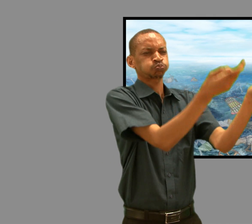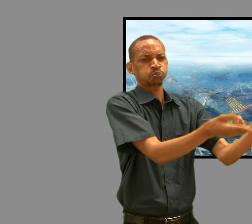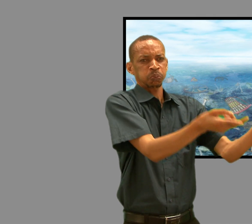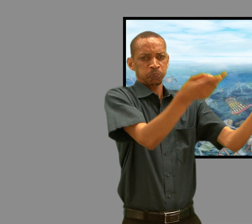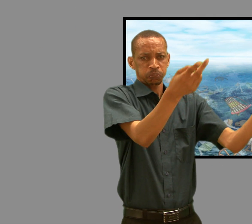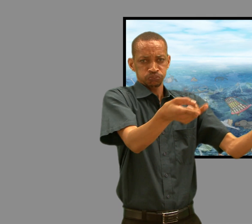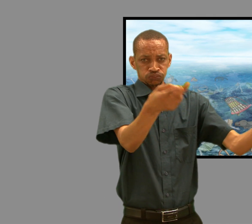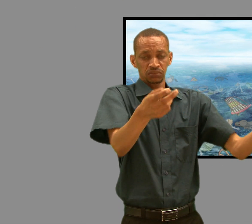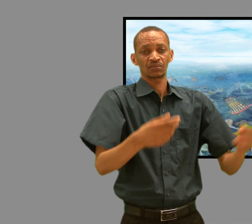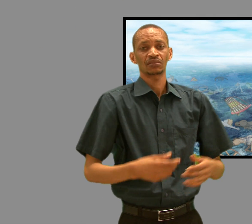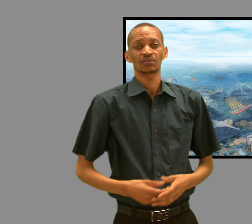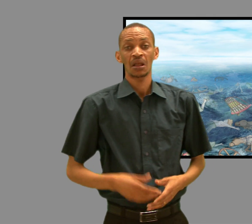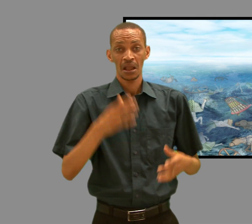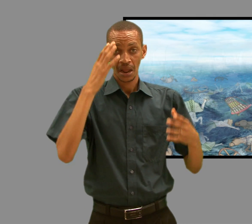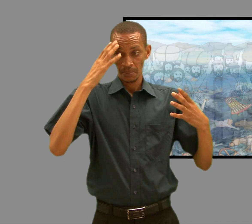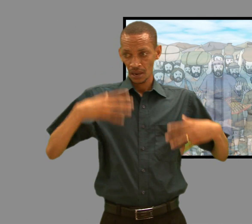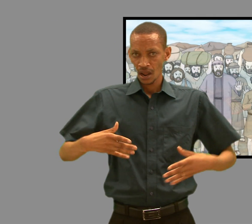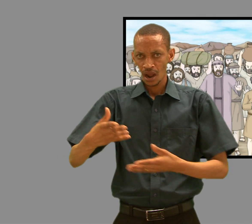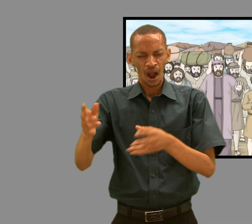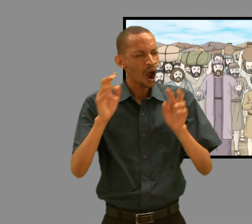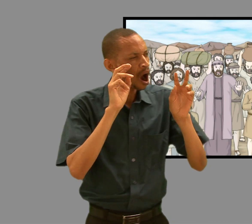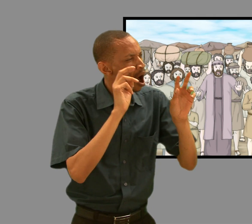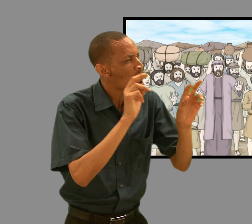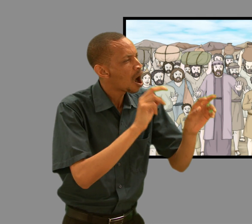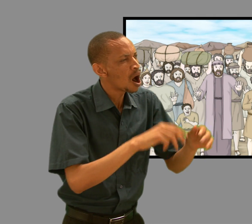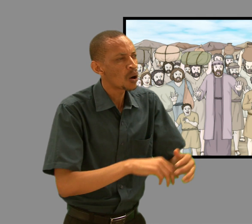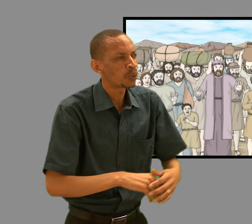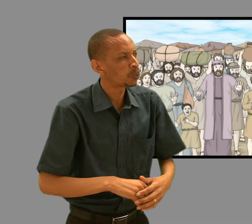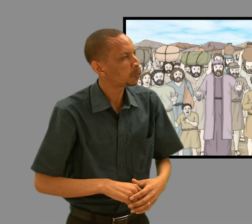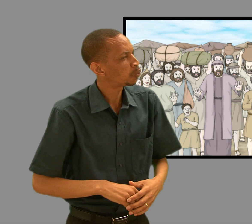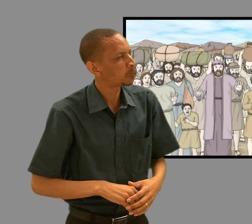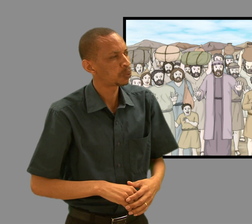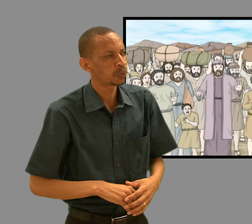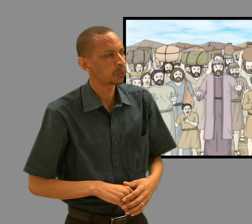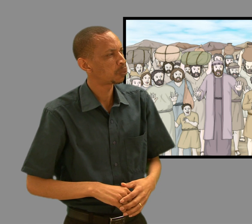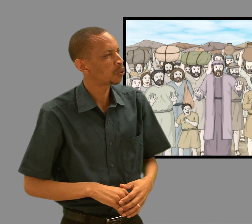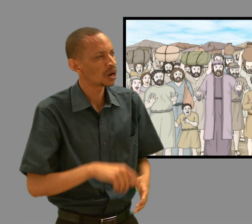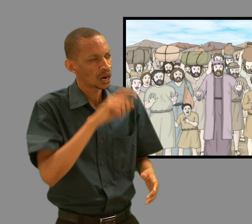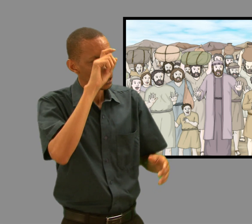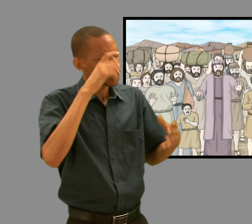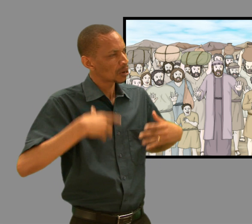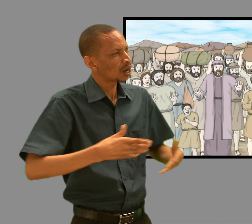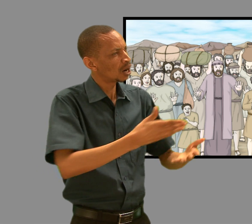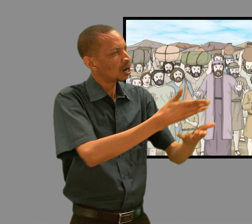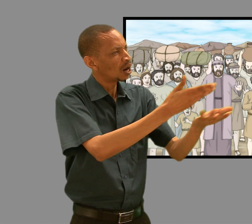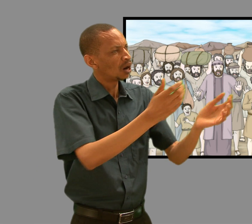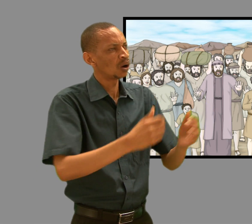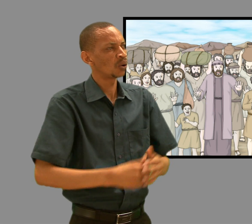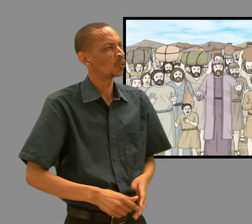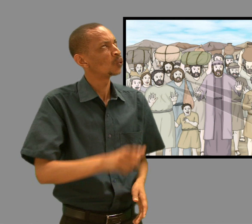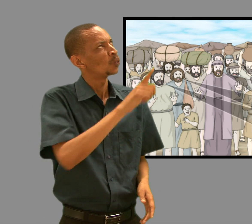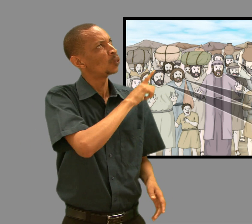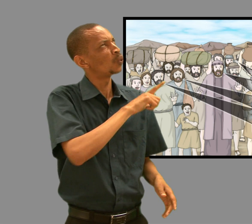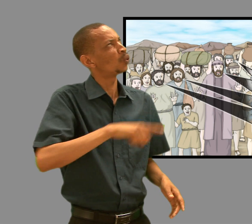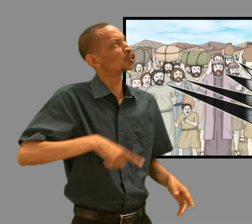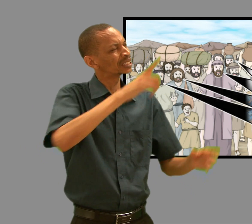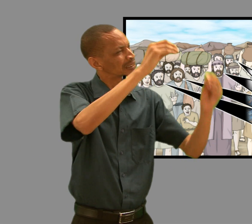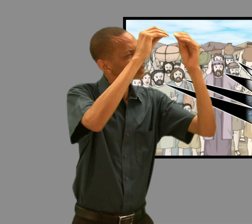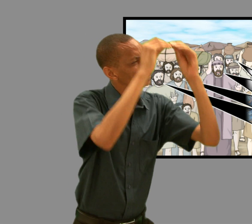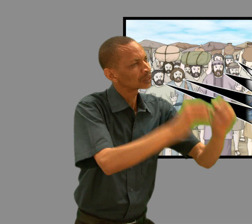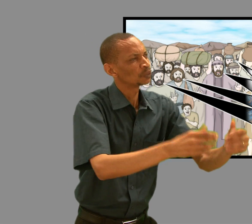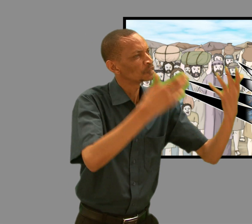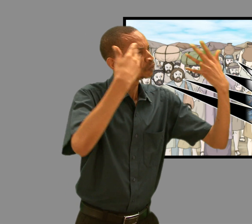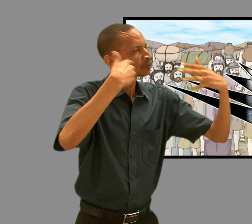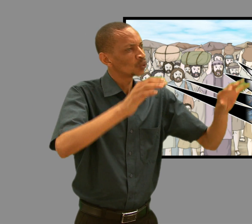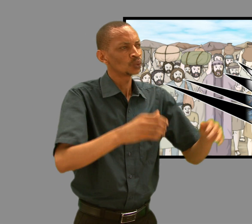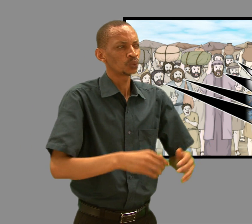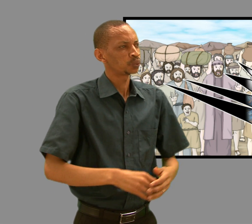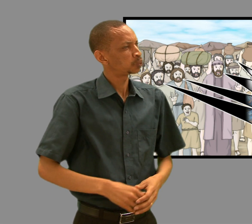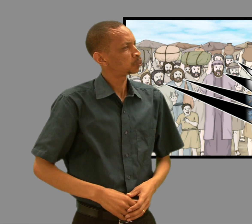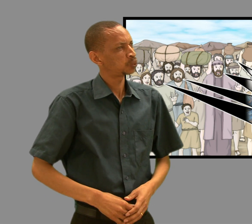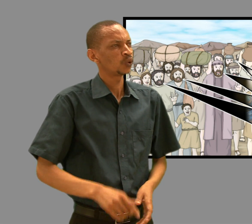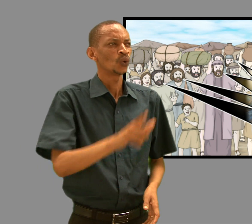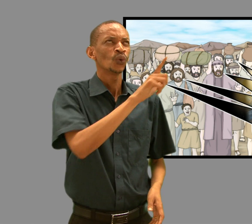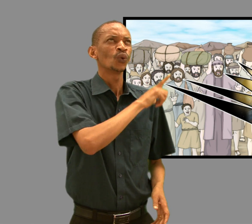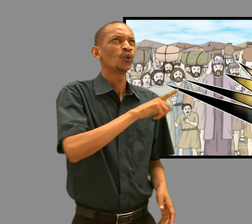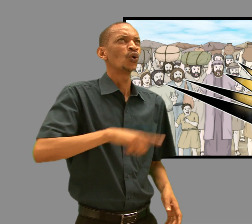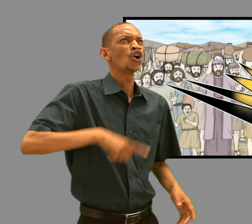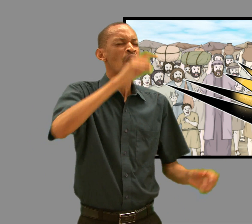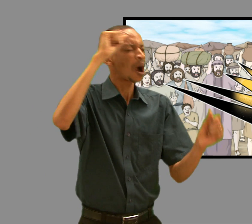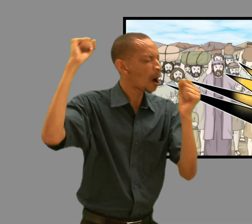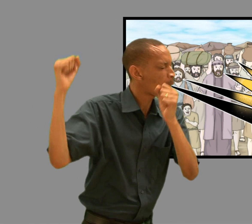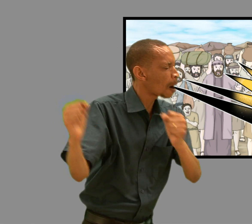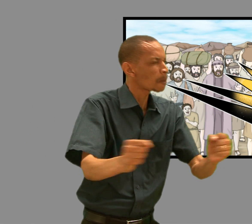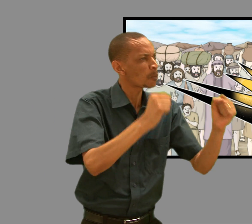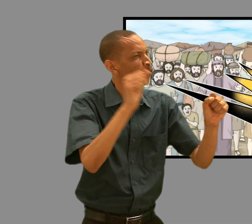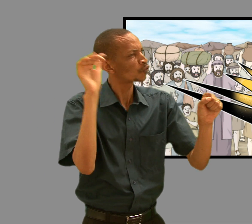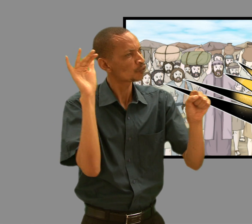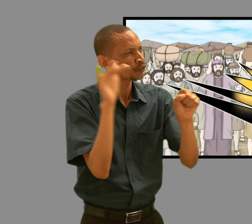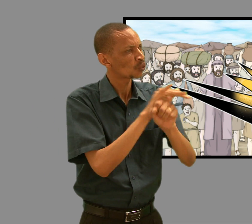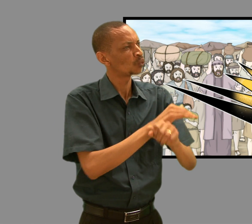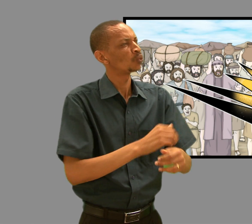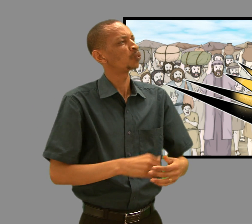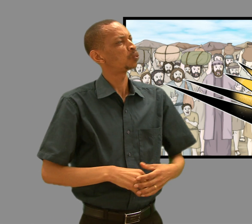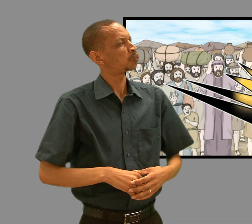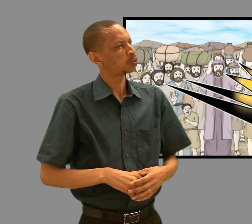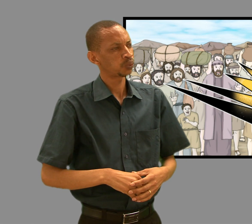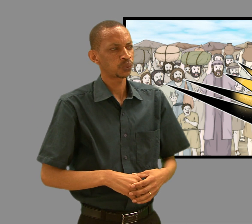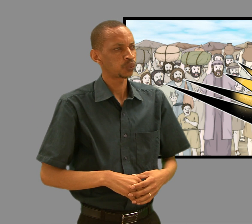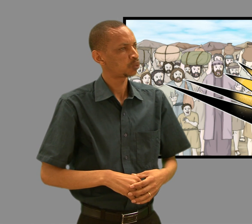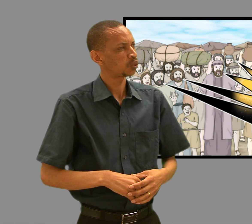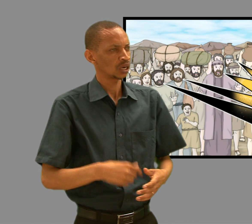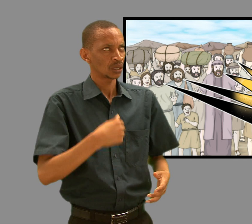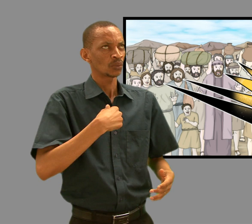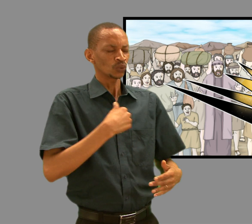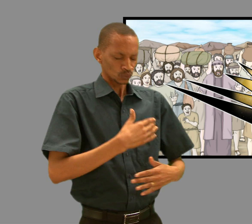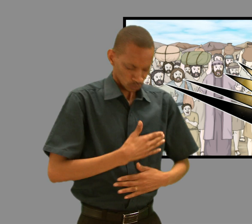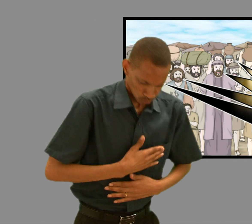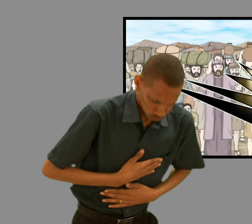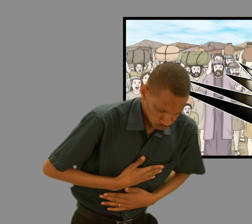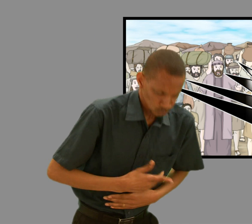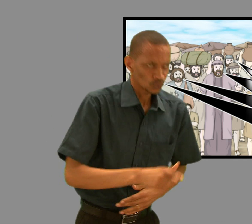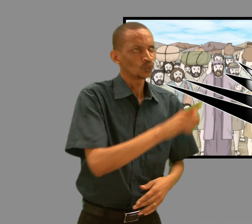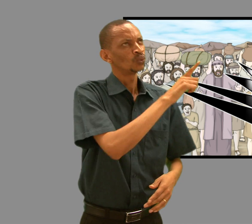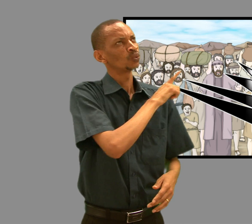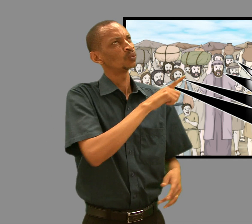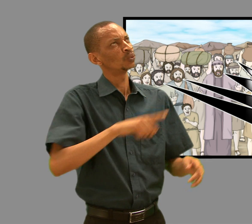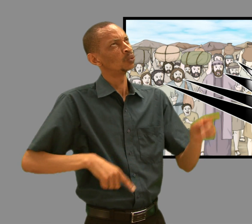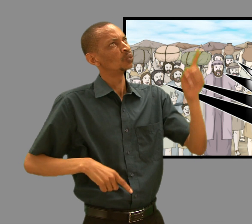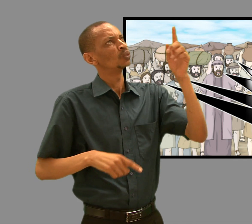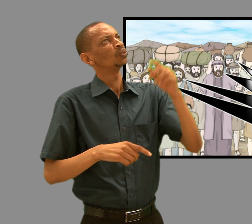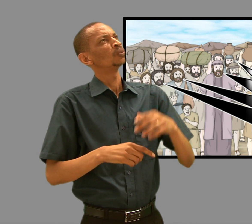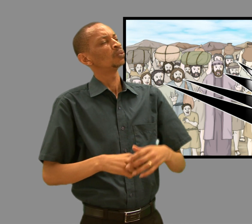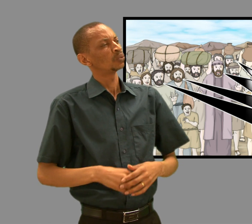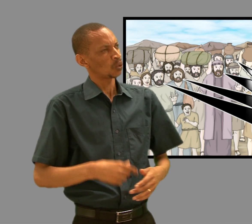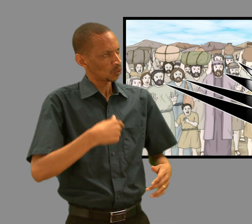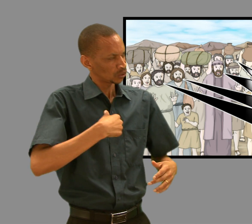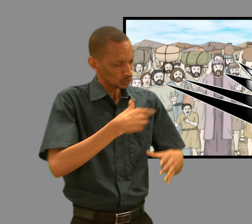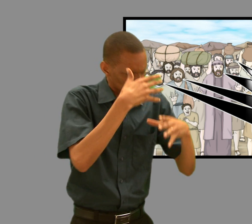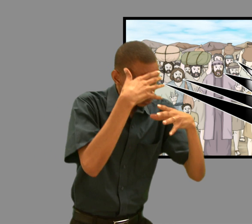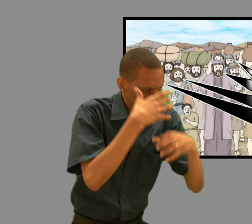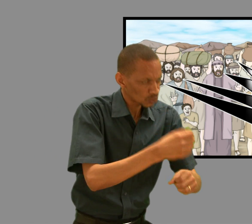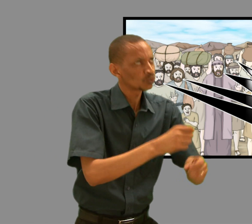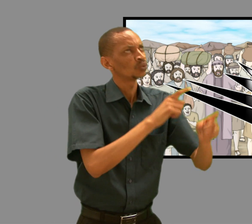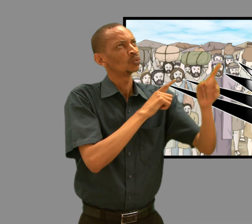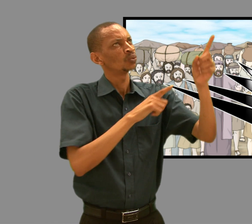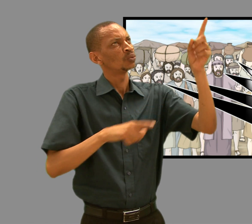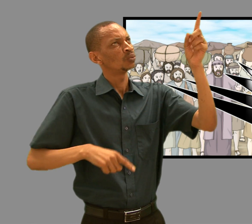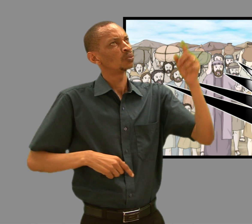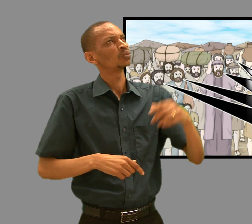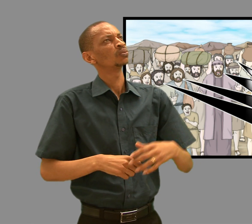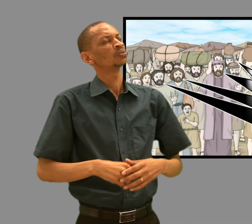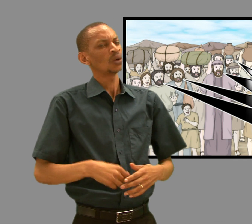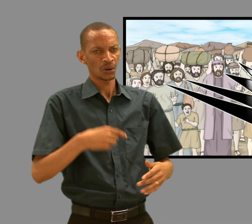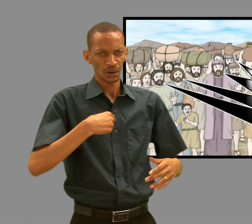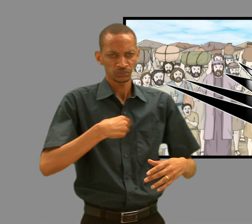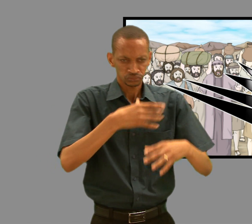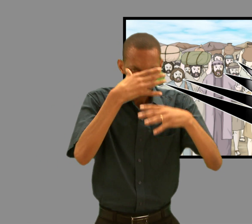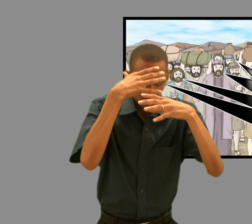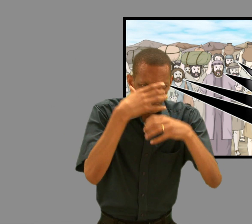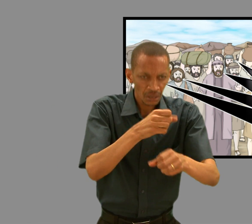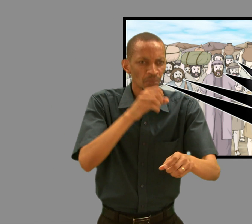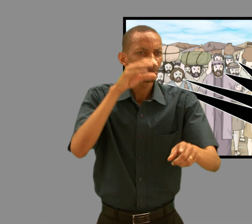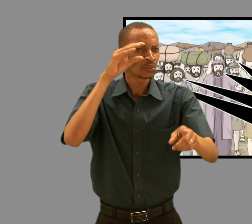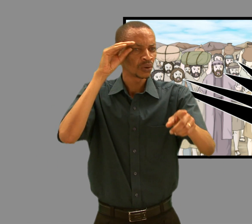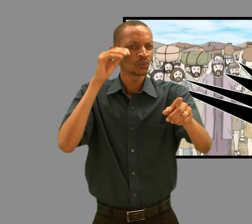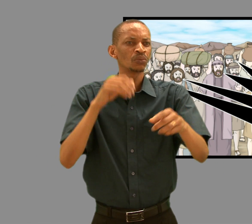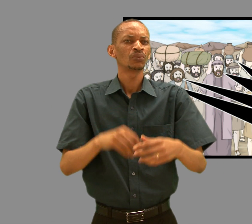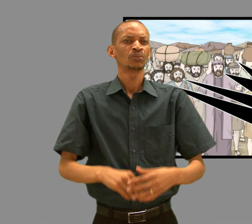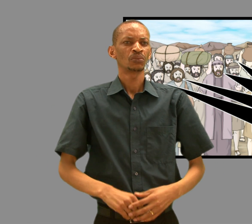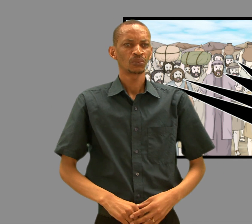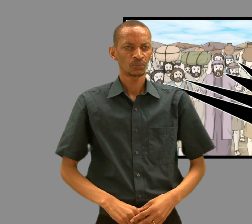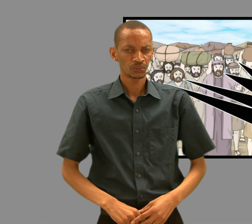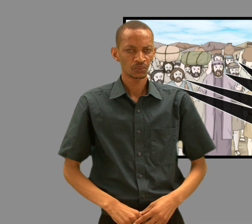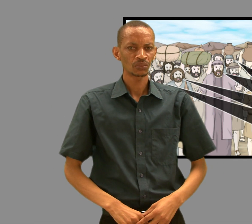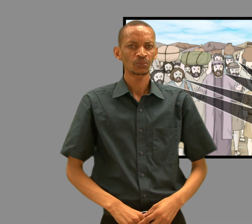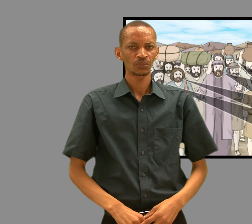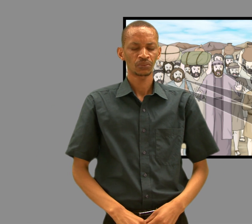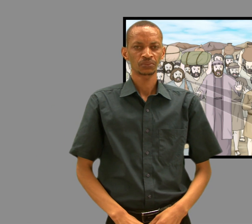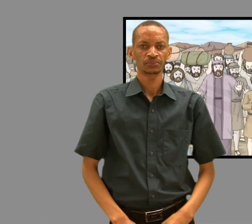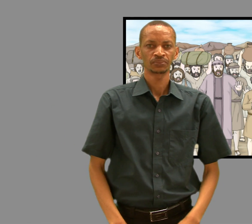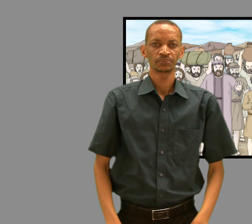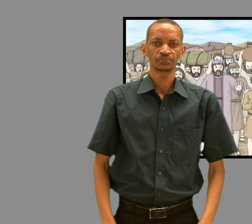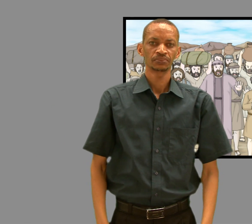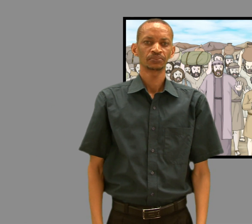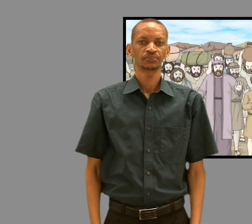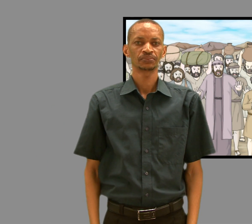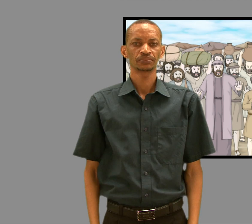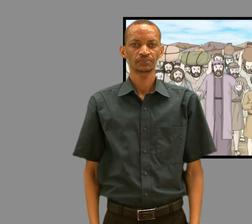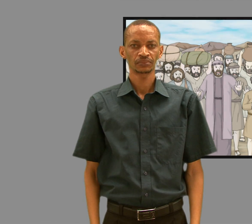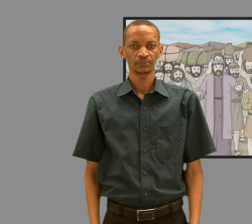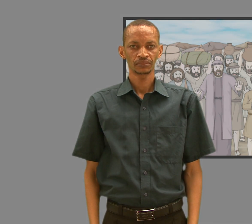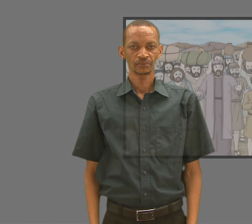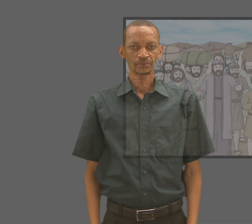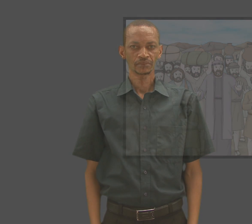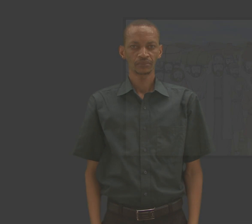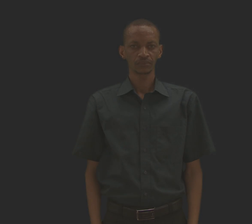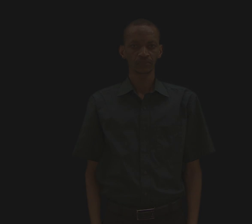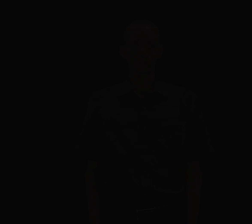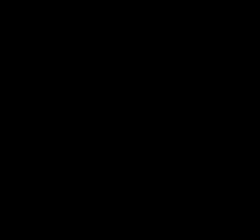When Israel saw the great power that the LORD had exercised over the Egyptians, the people feared the LORD and believed in Him and in His servant Moses.